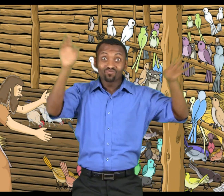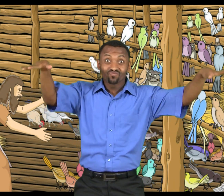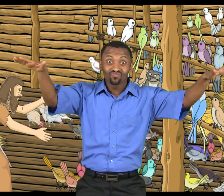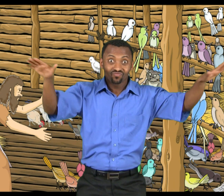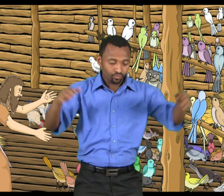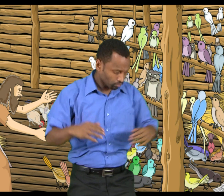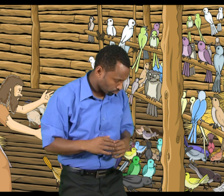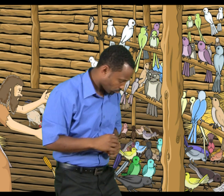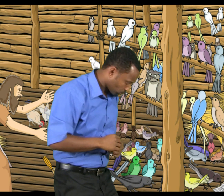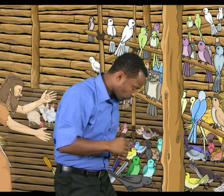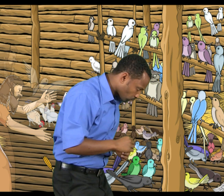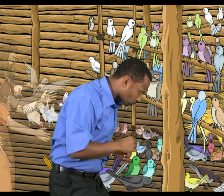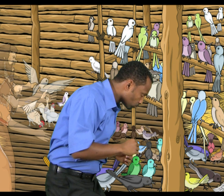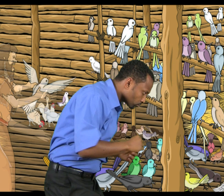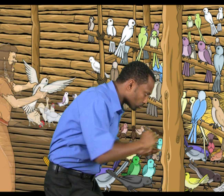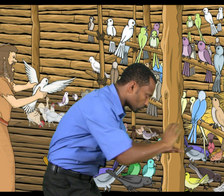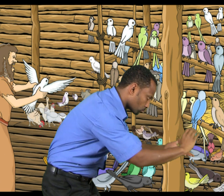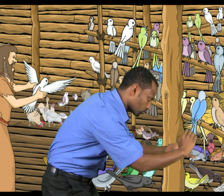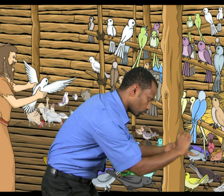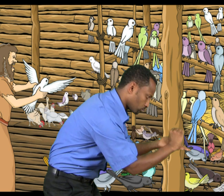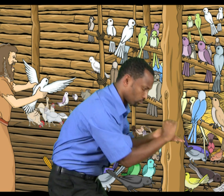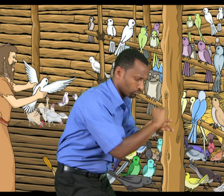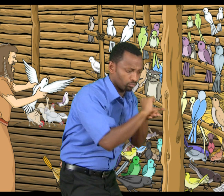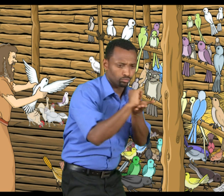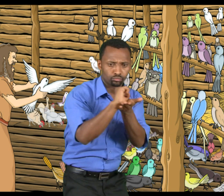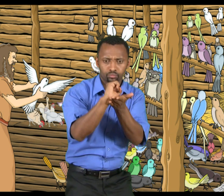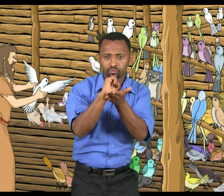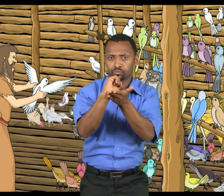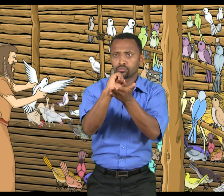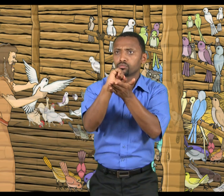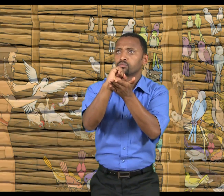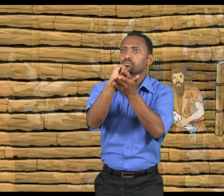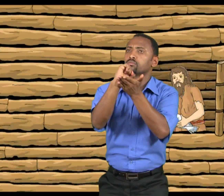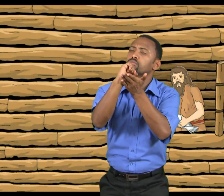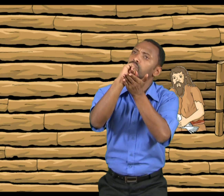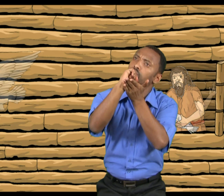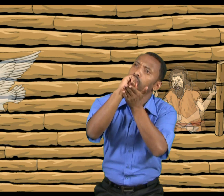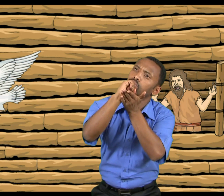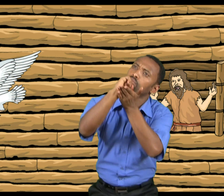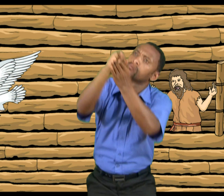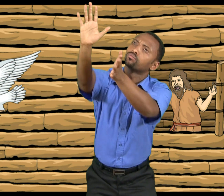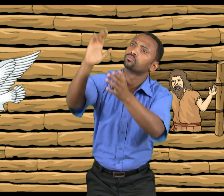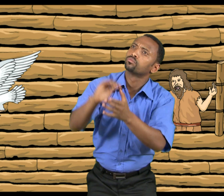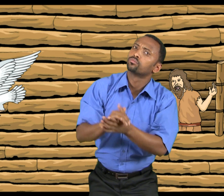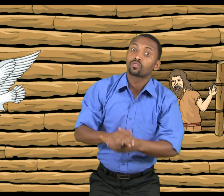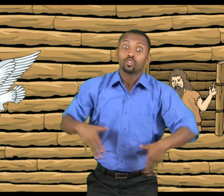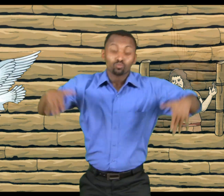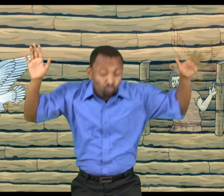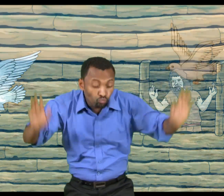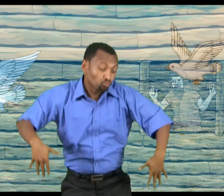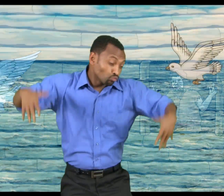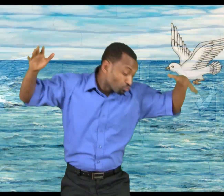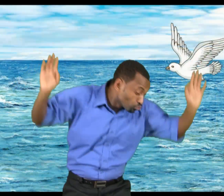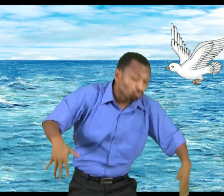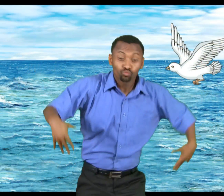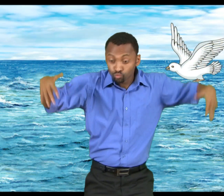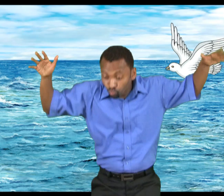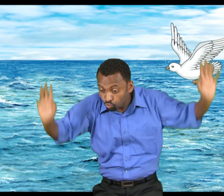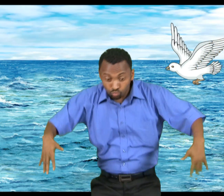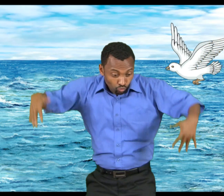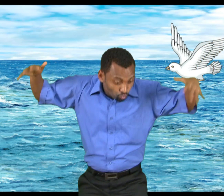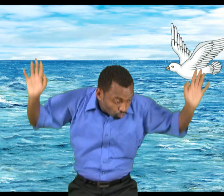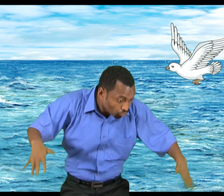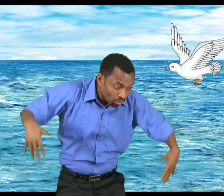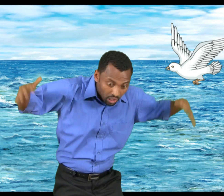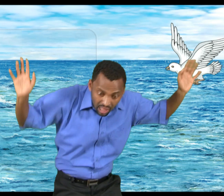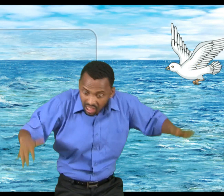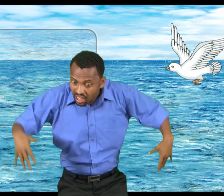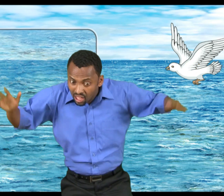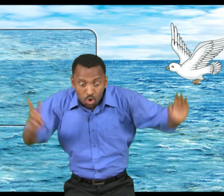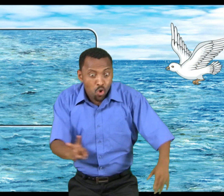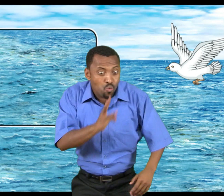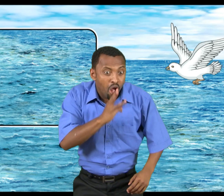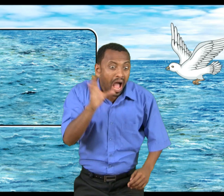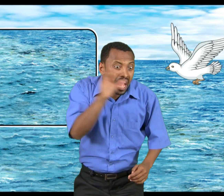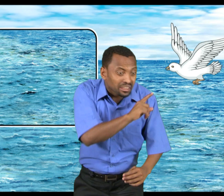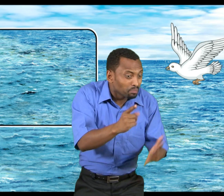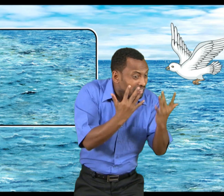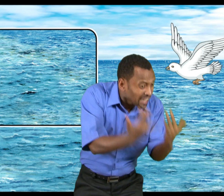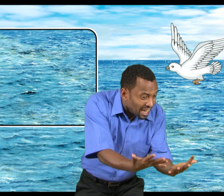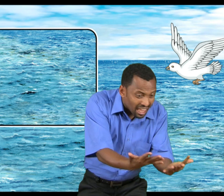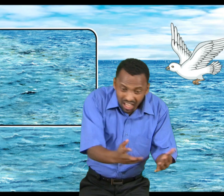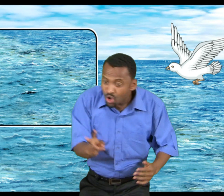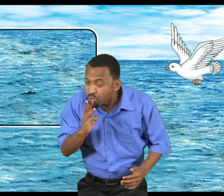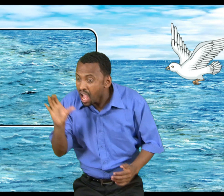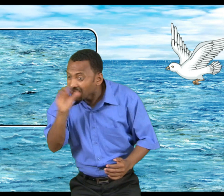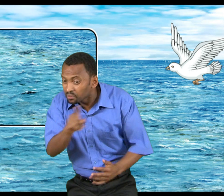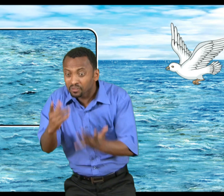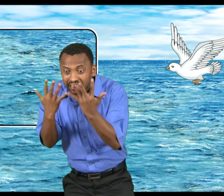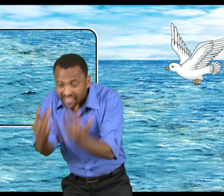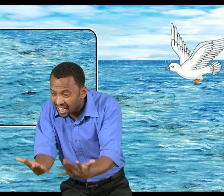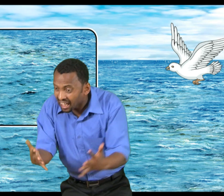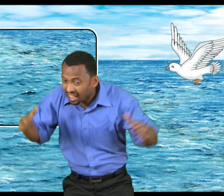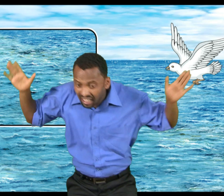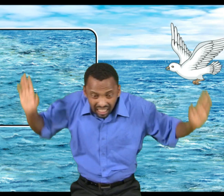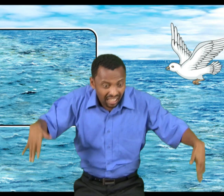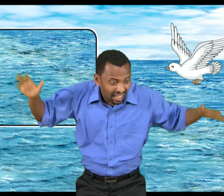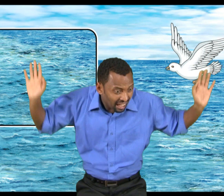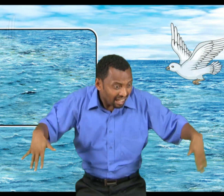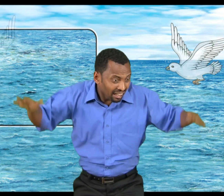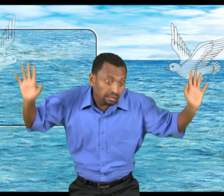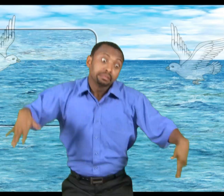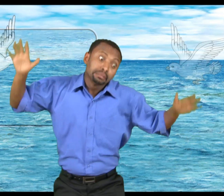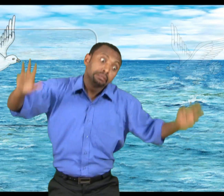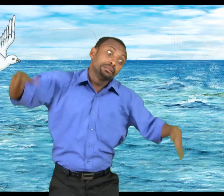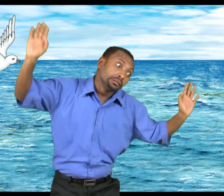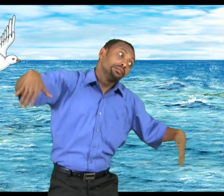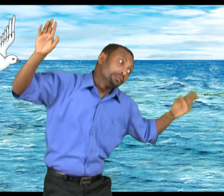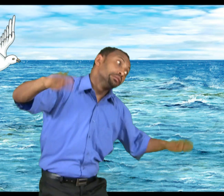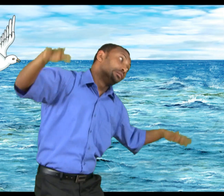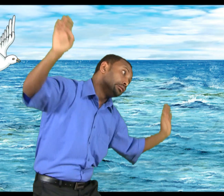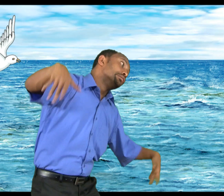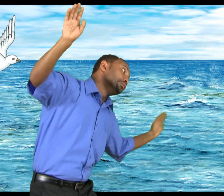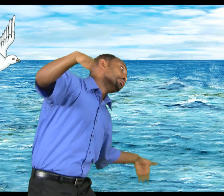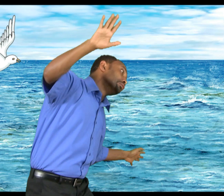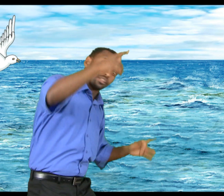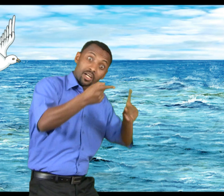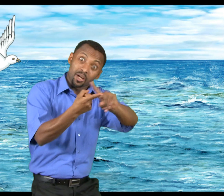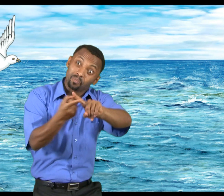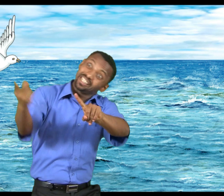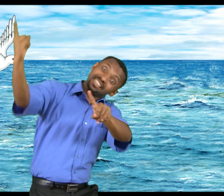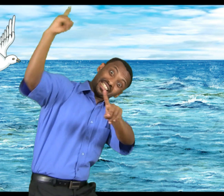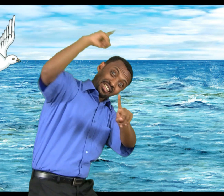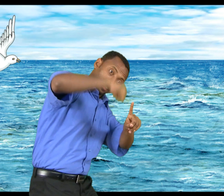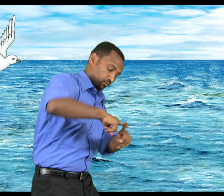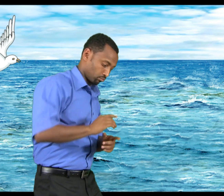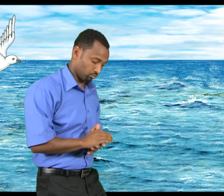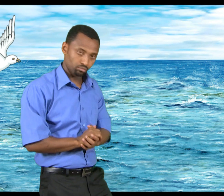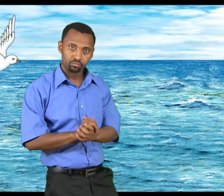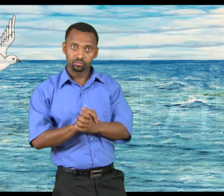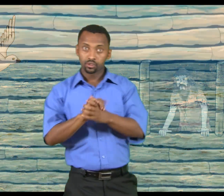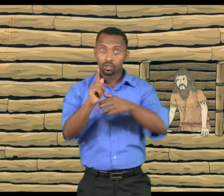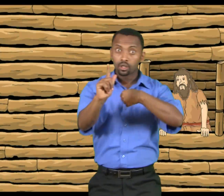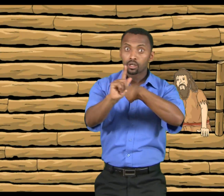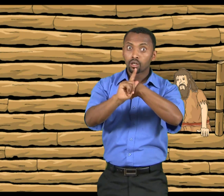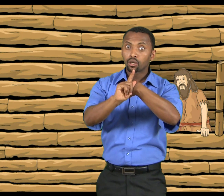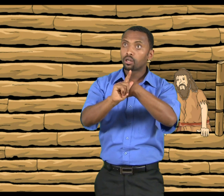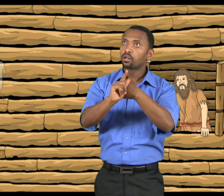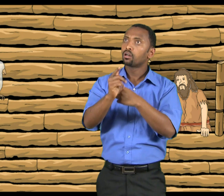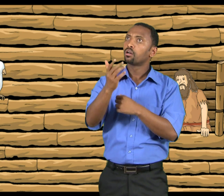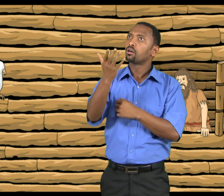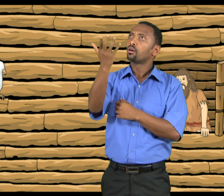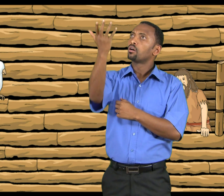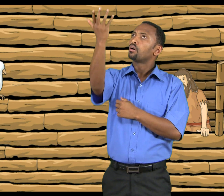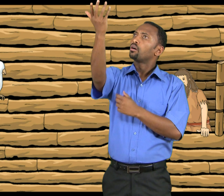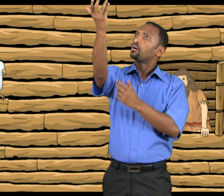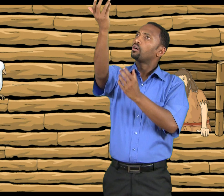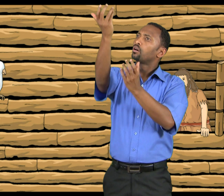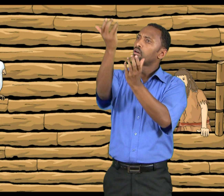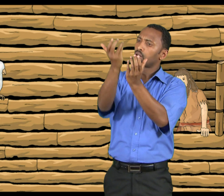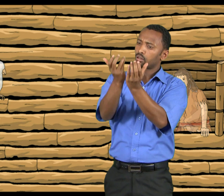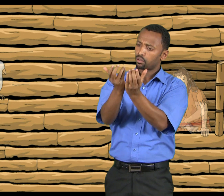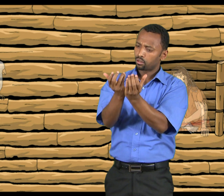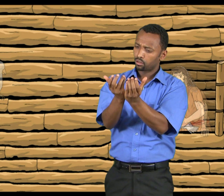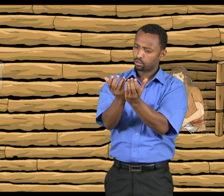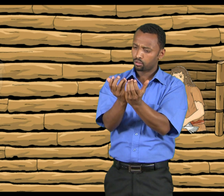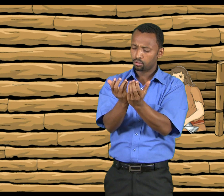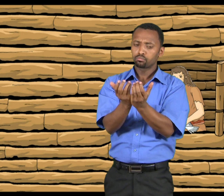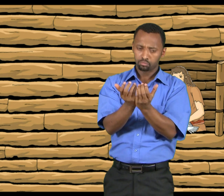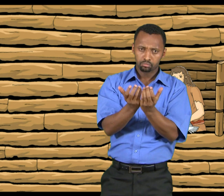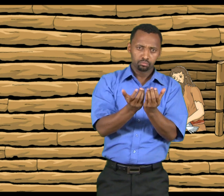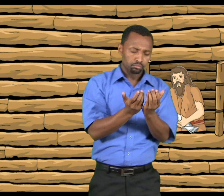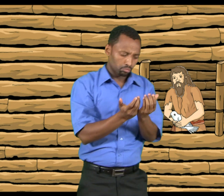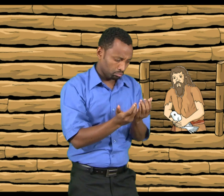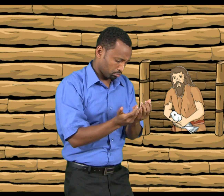Then Noah sent out a dove to see if the waters had receded from the surface of the ground. But the dove found no place to rest her foot, and she returned to him in the ark, because the waters were still covering the surface of all the earth.